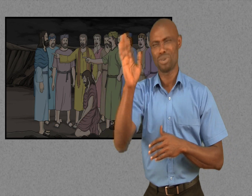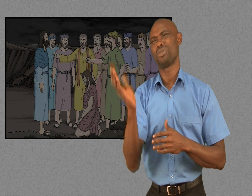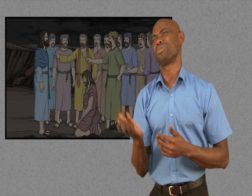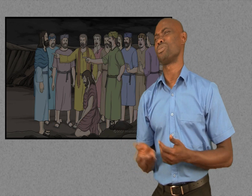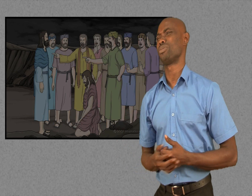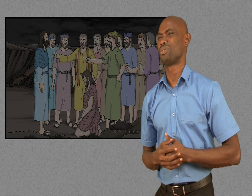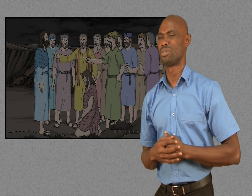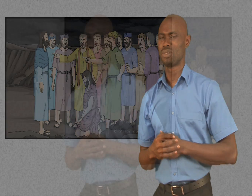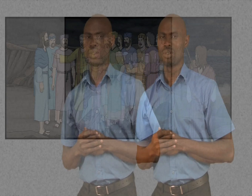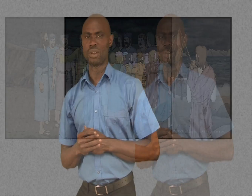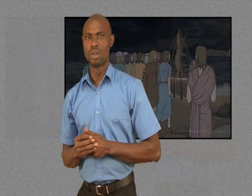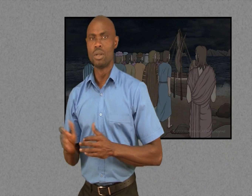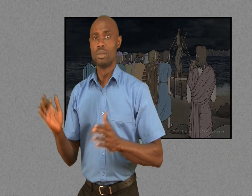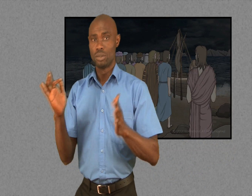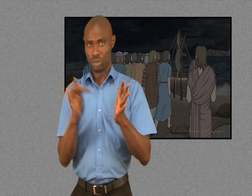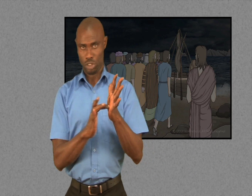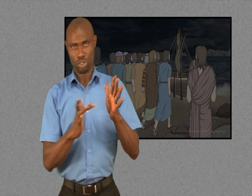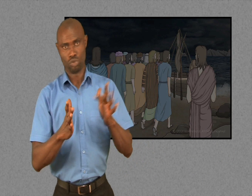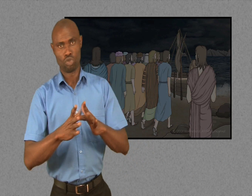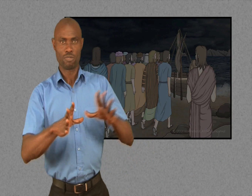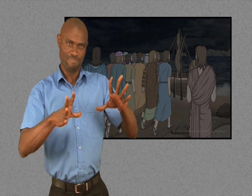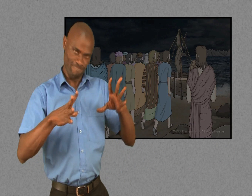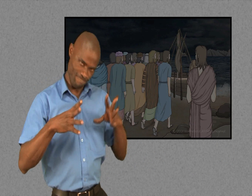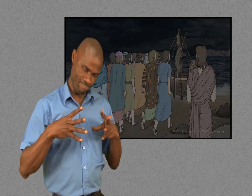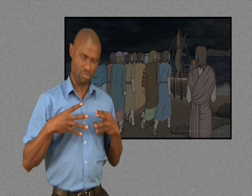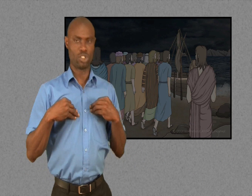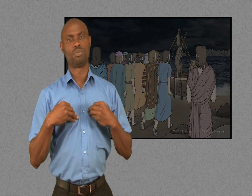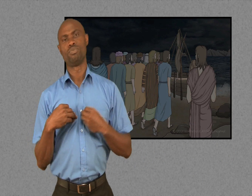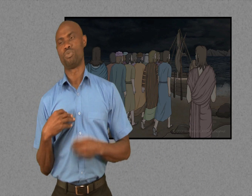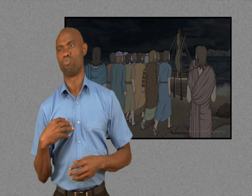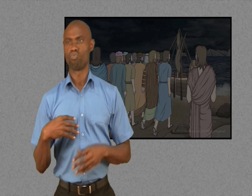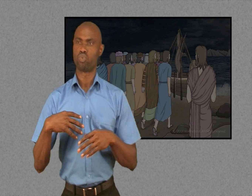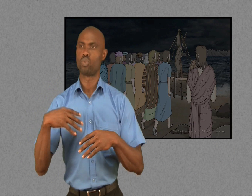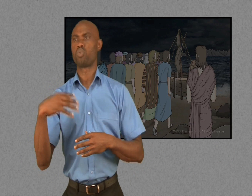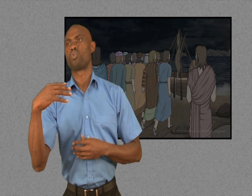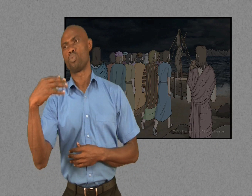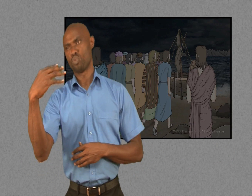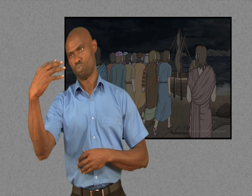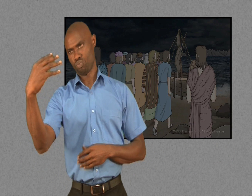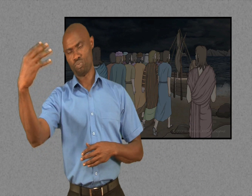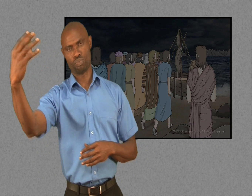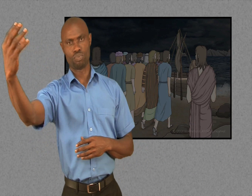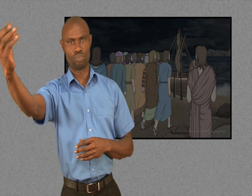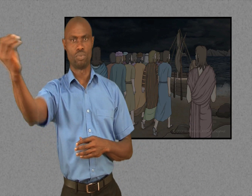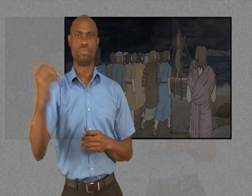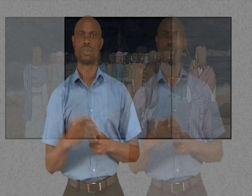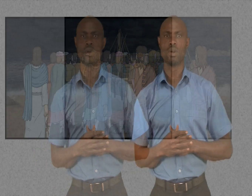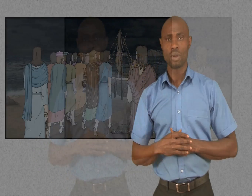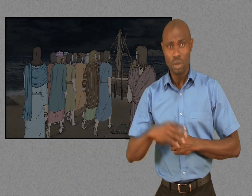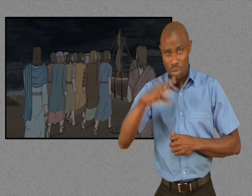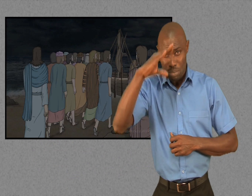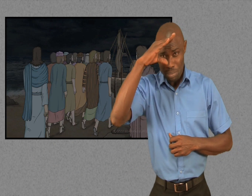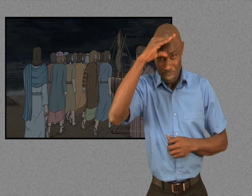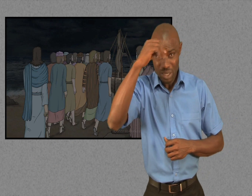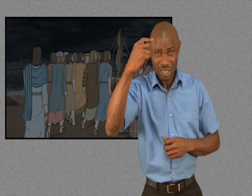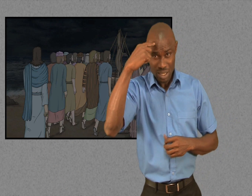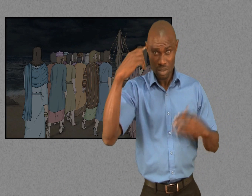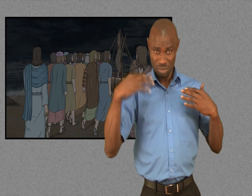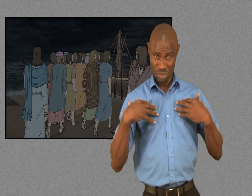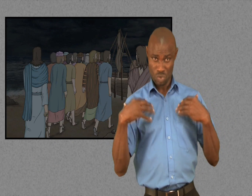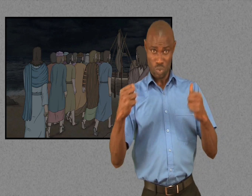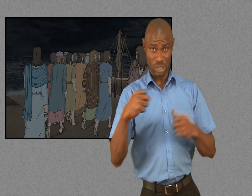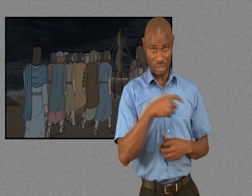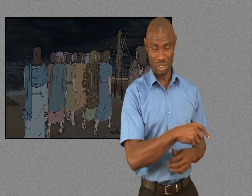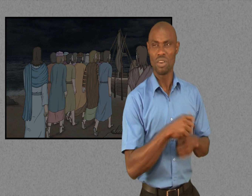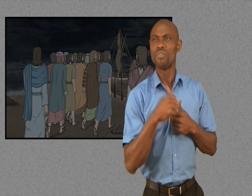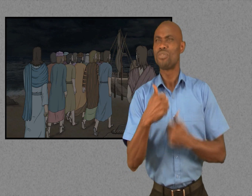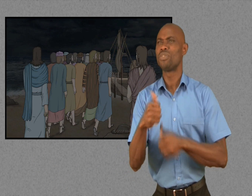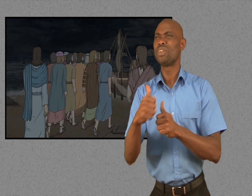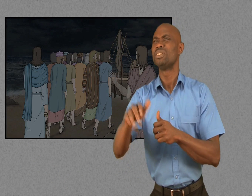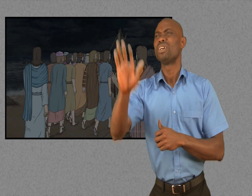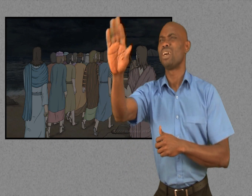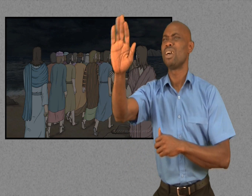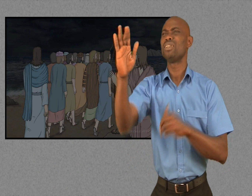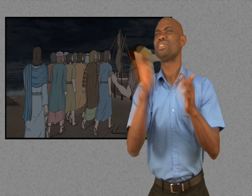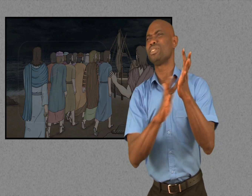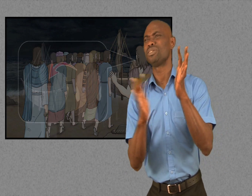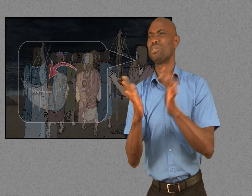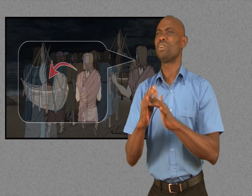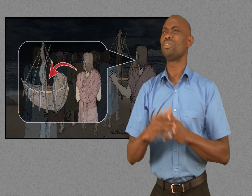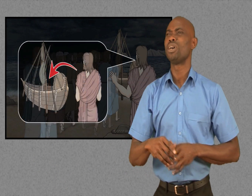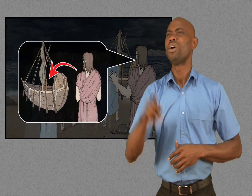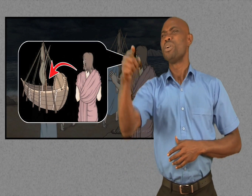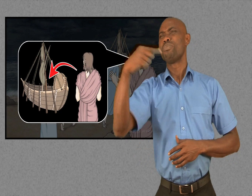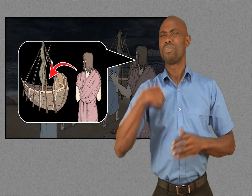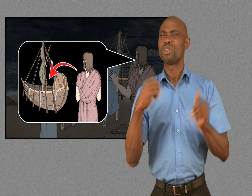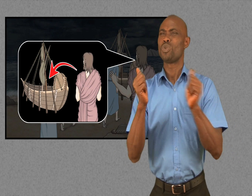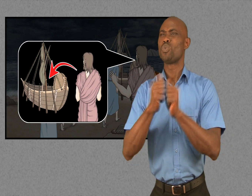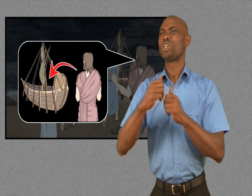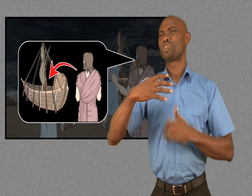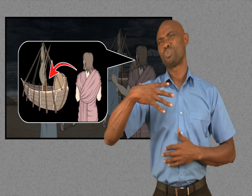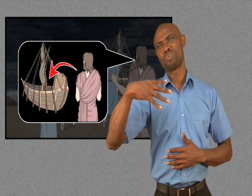And the people began to beg Jesus to leave their region.